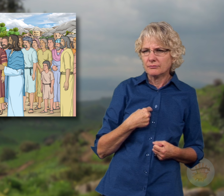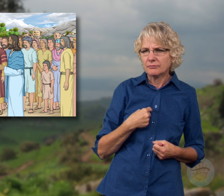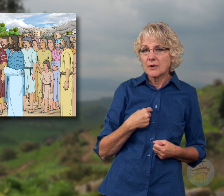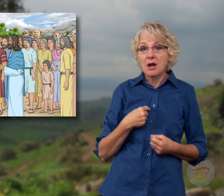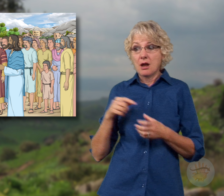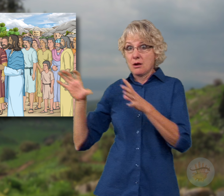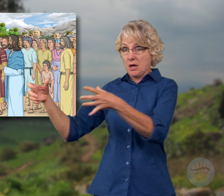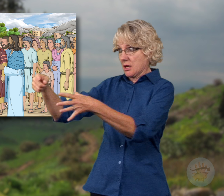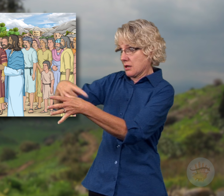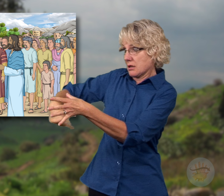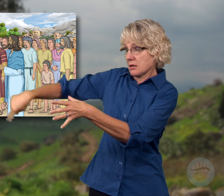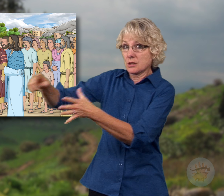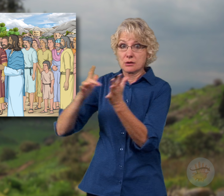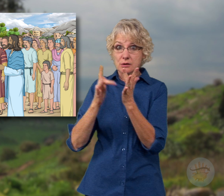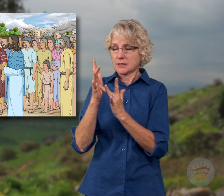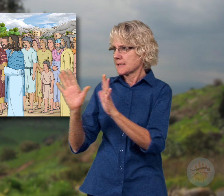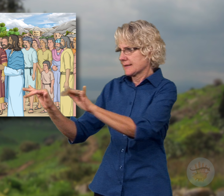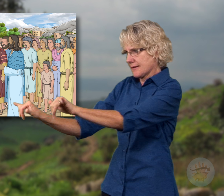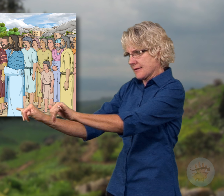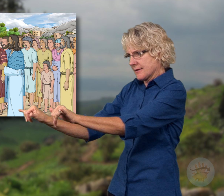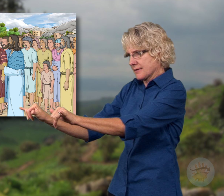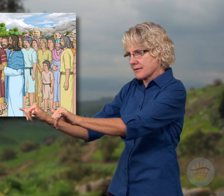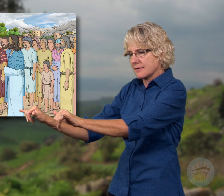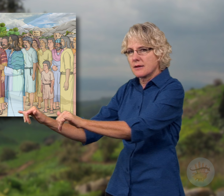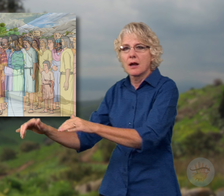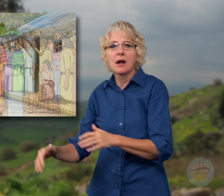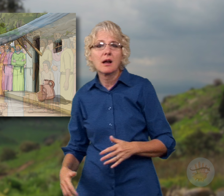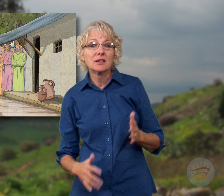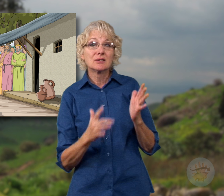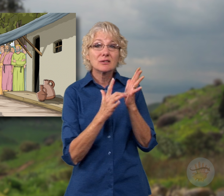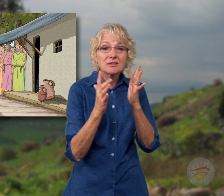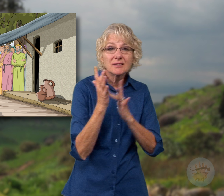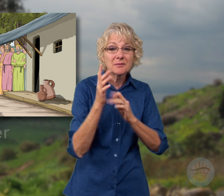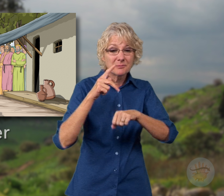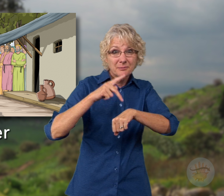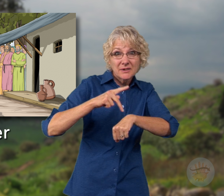just believe.”